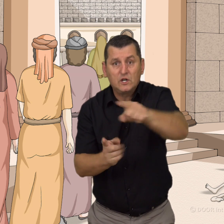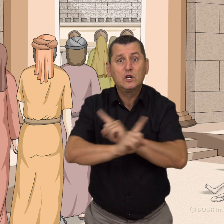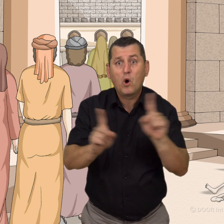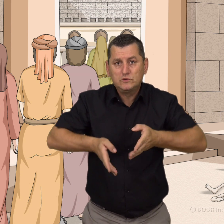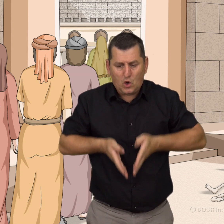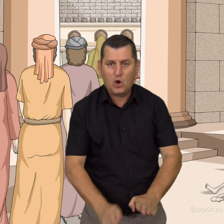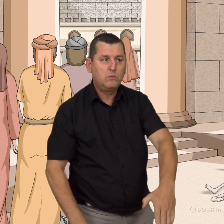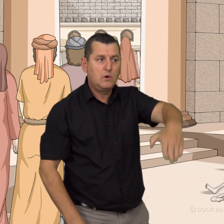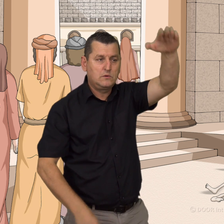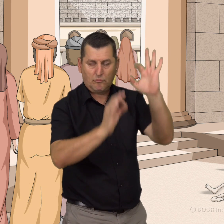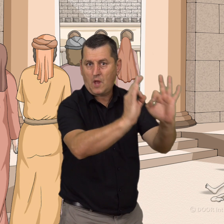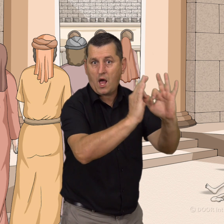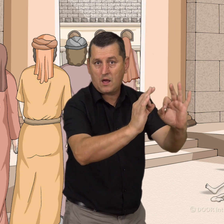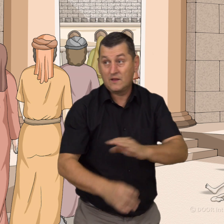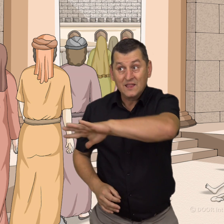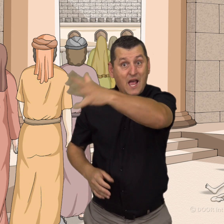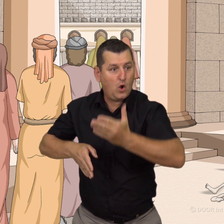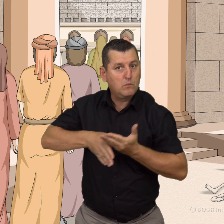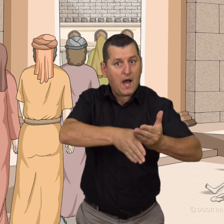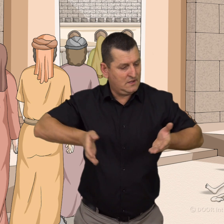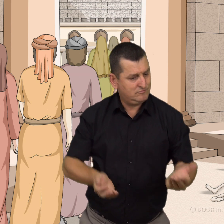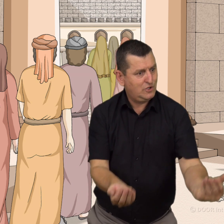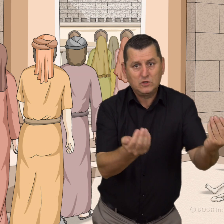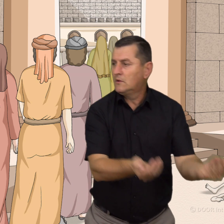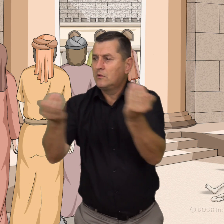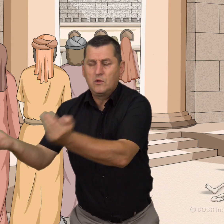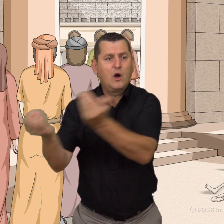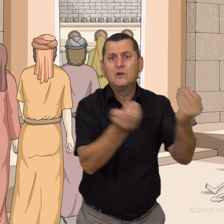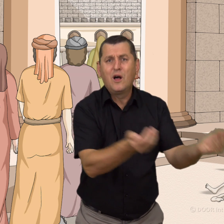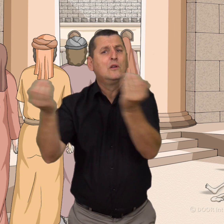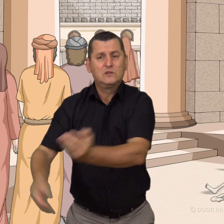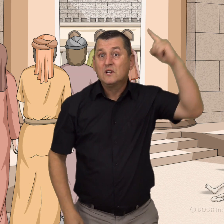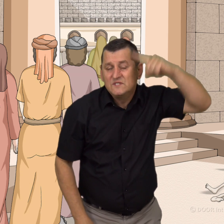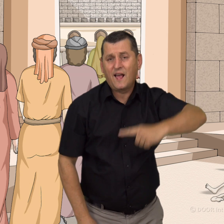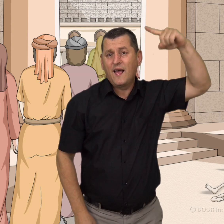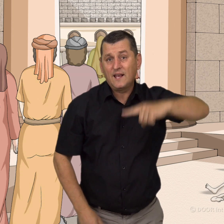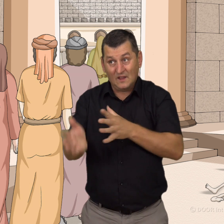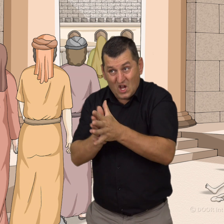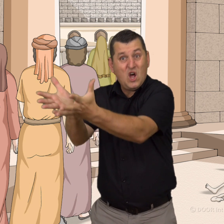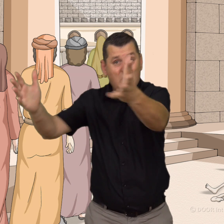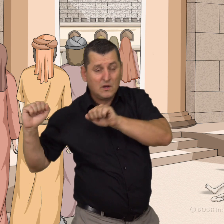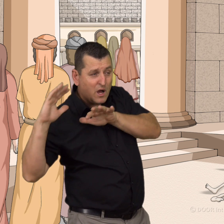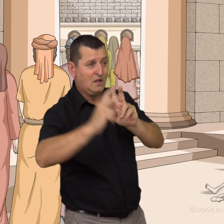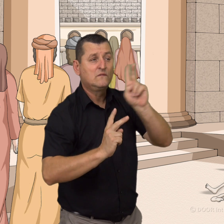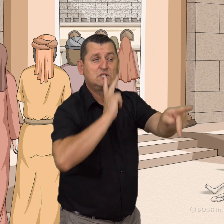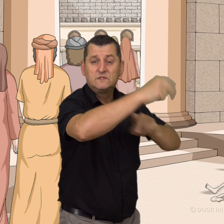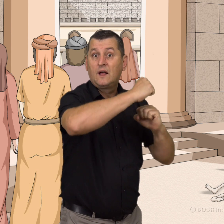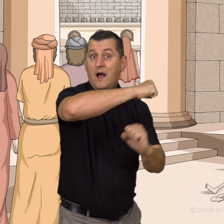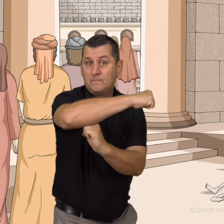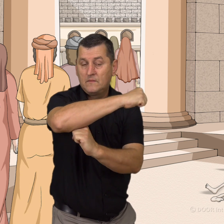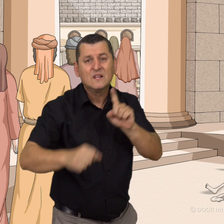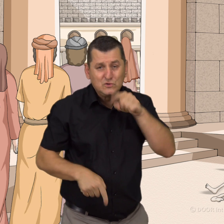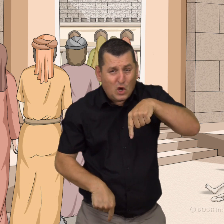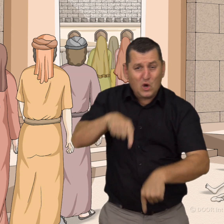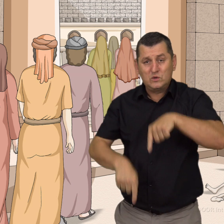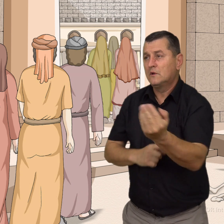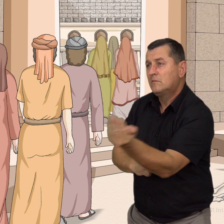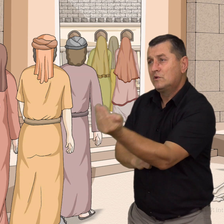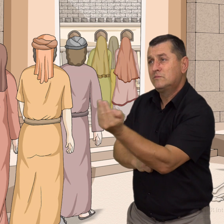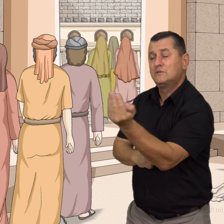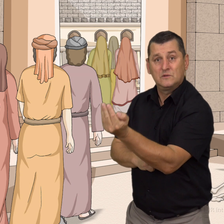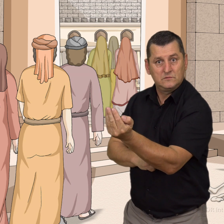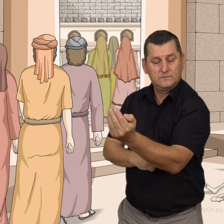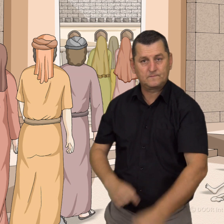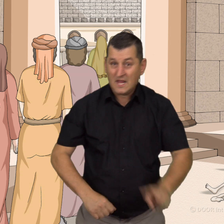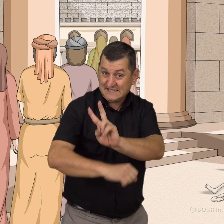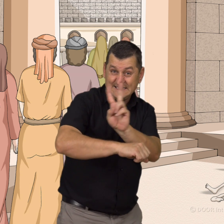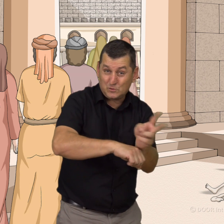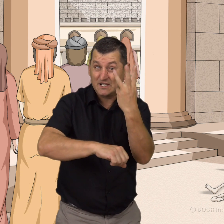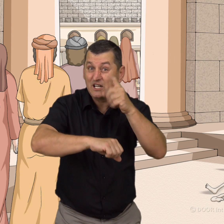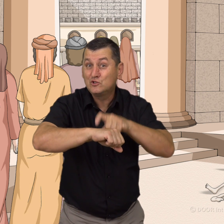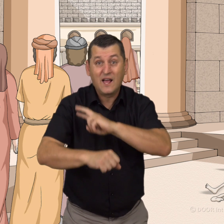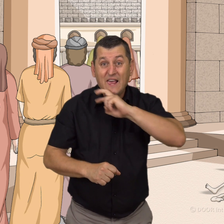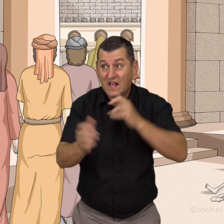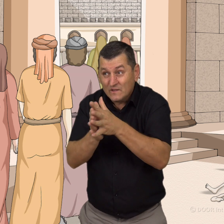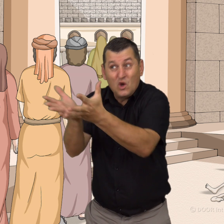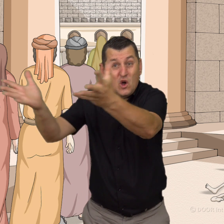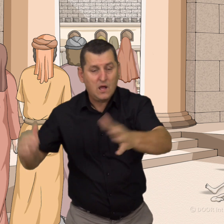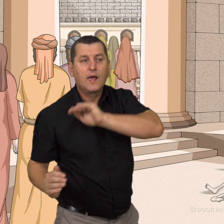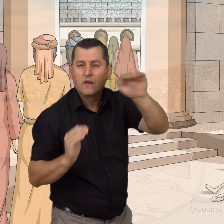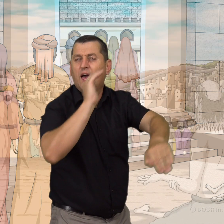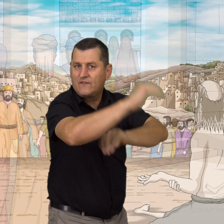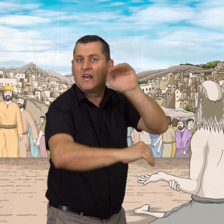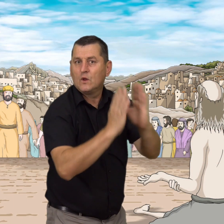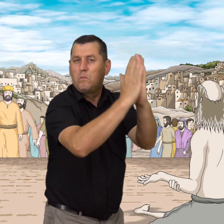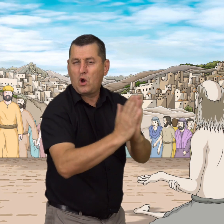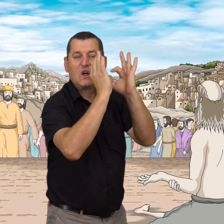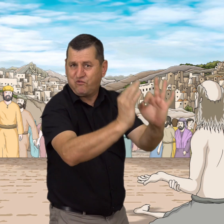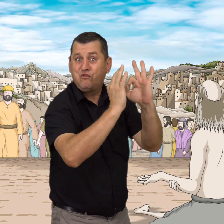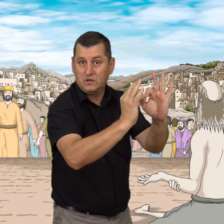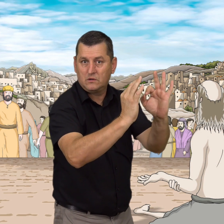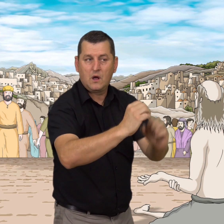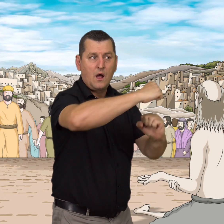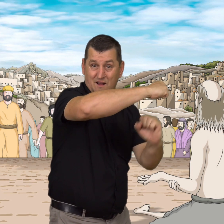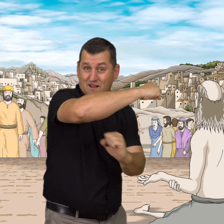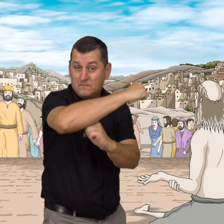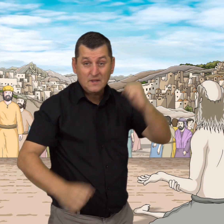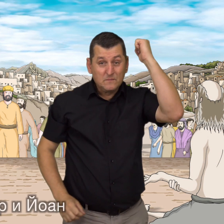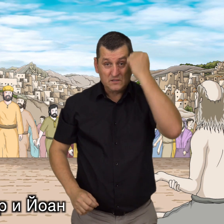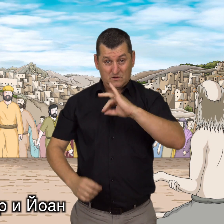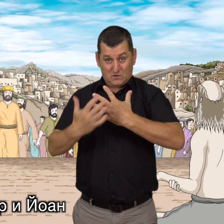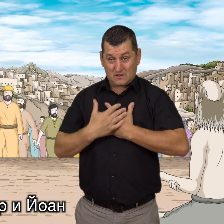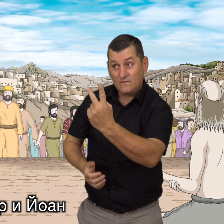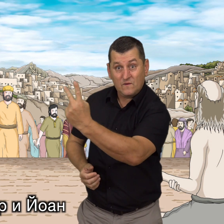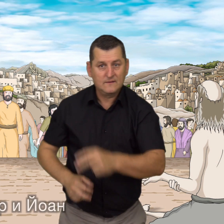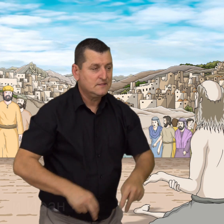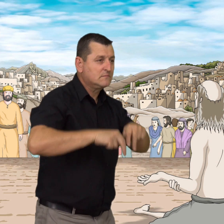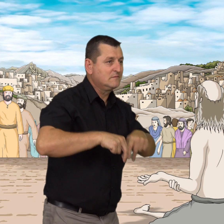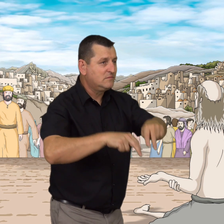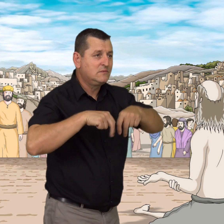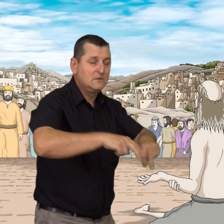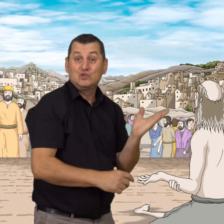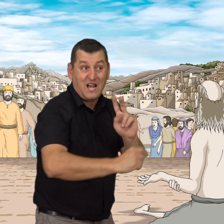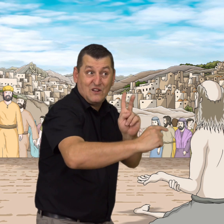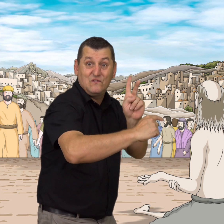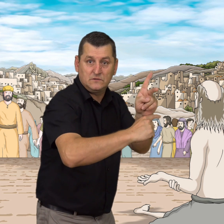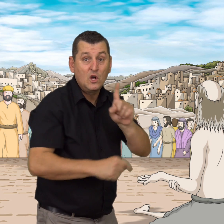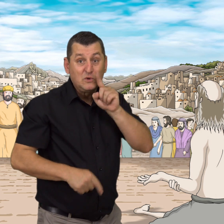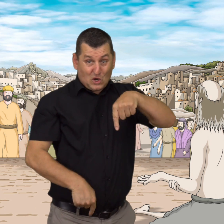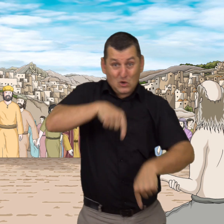And a man who was lame from birth was being carried to the temple gate called Beautiful, where he was put every day to beg from those entering the temple courts.